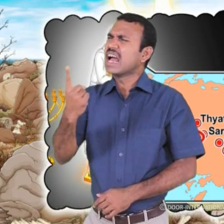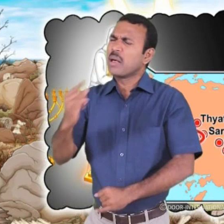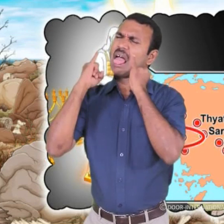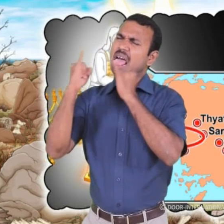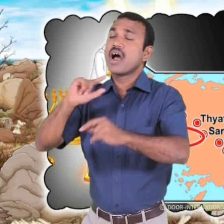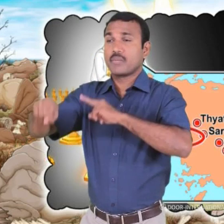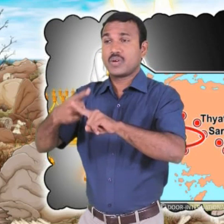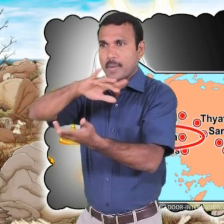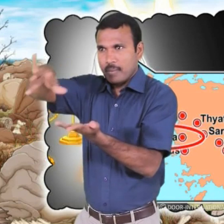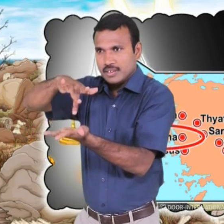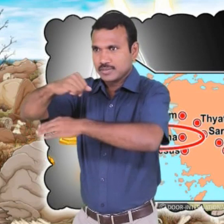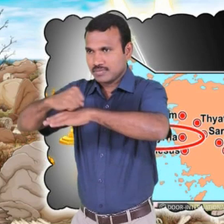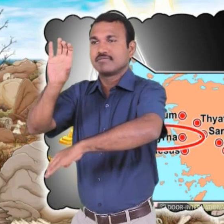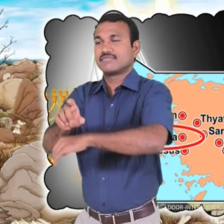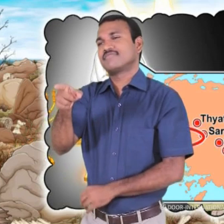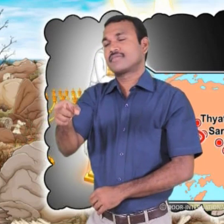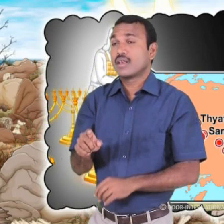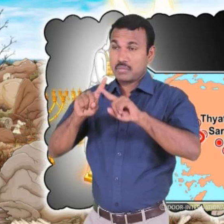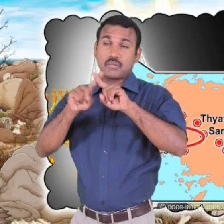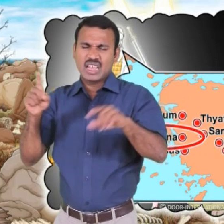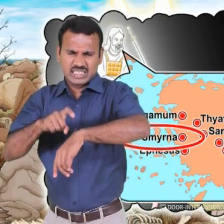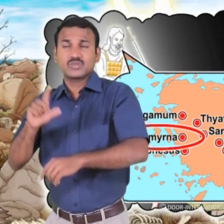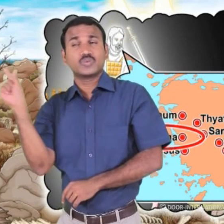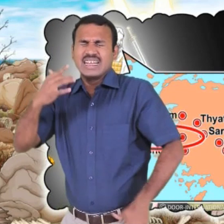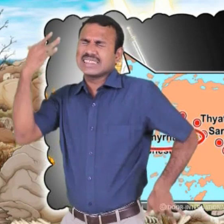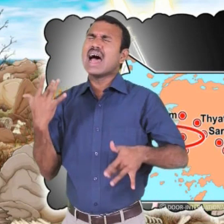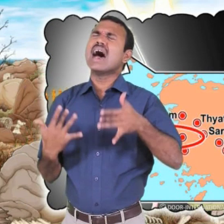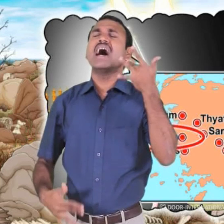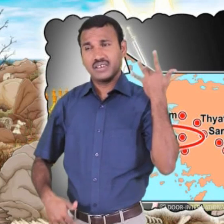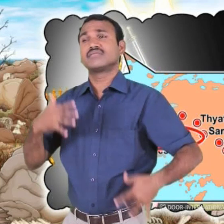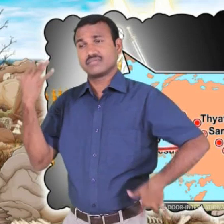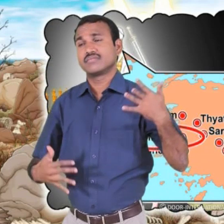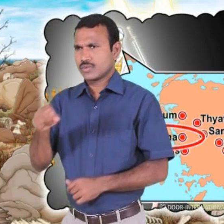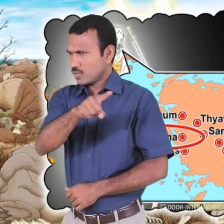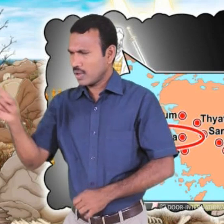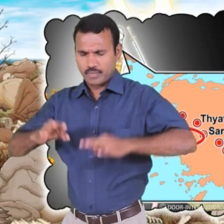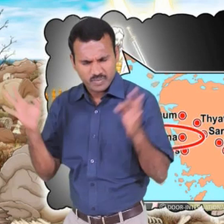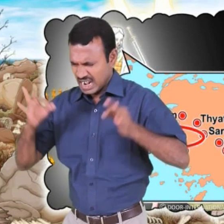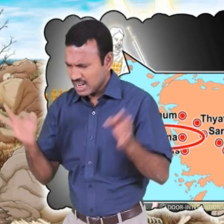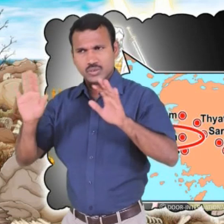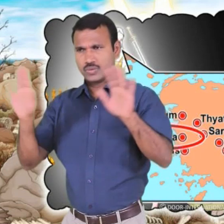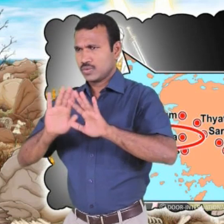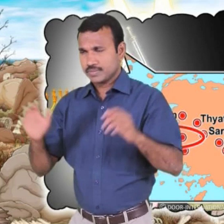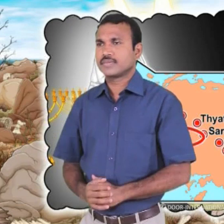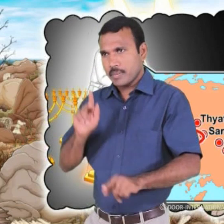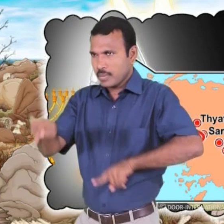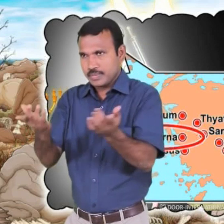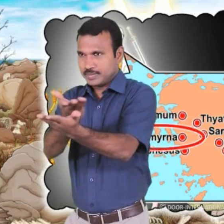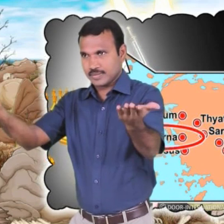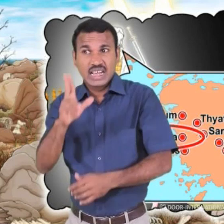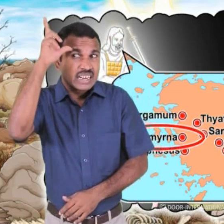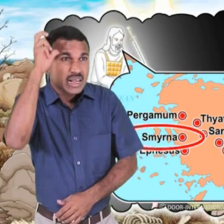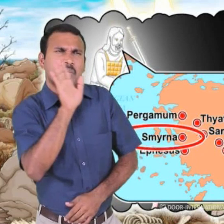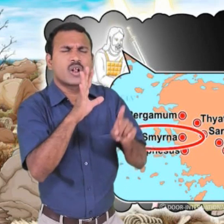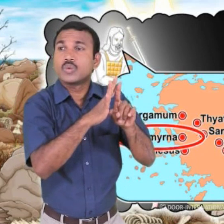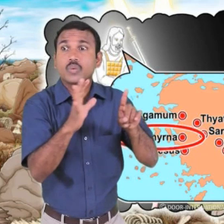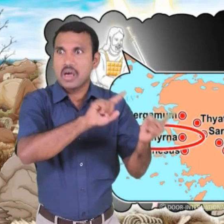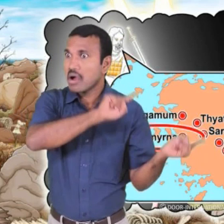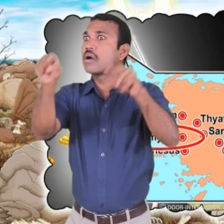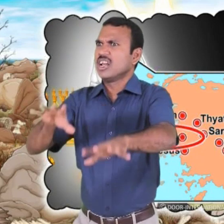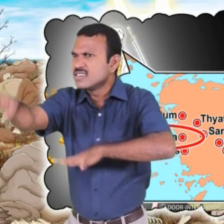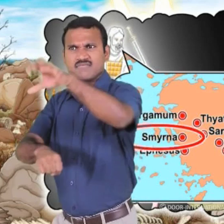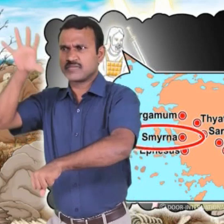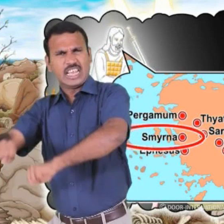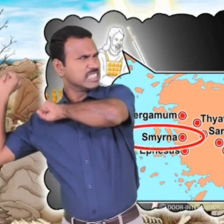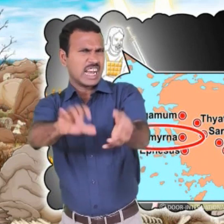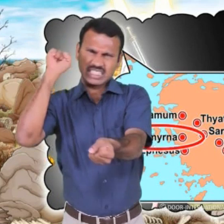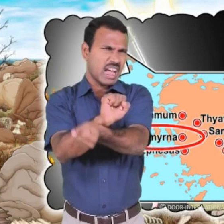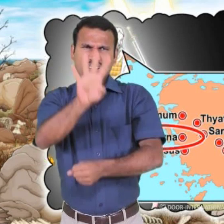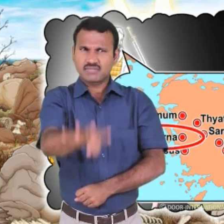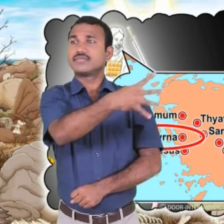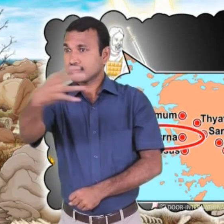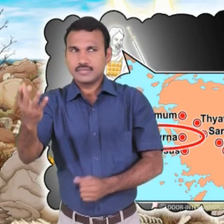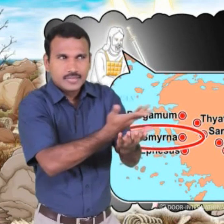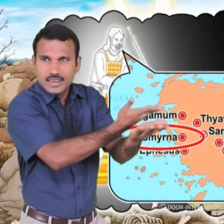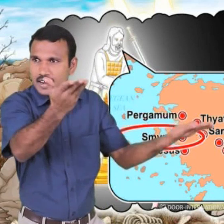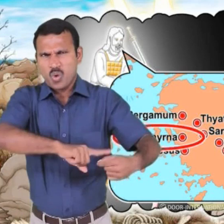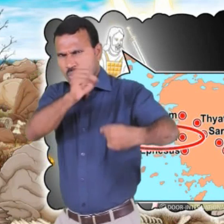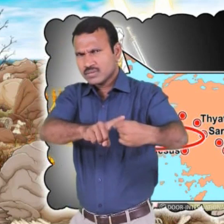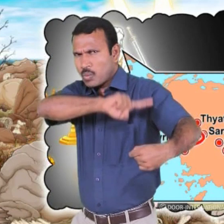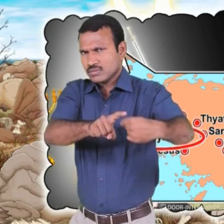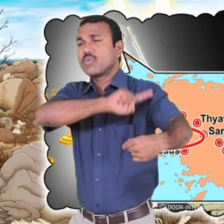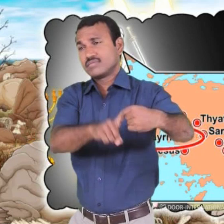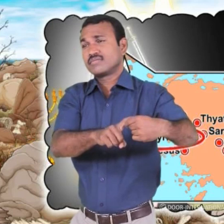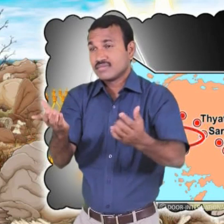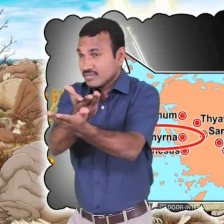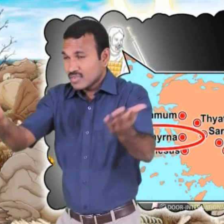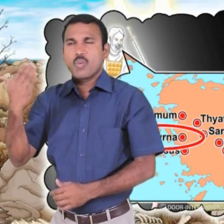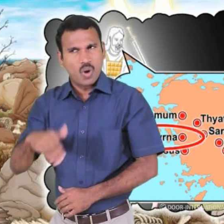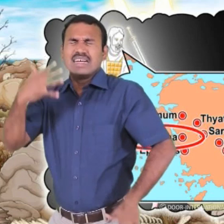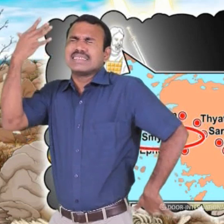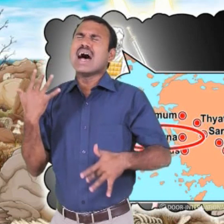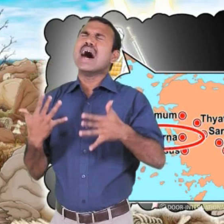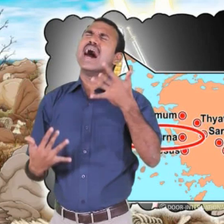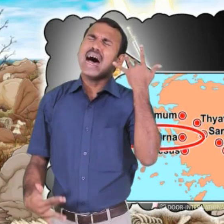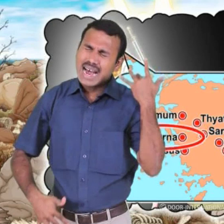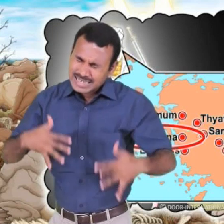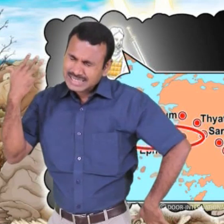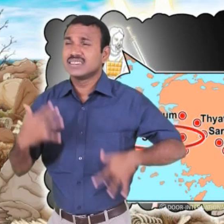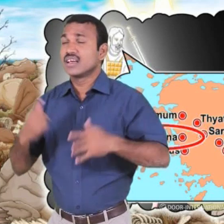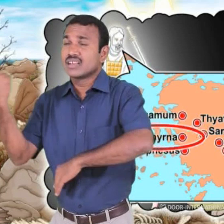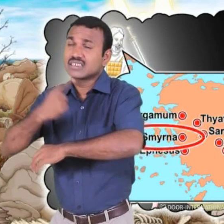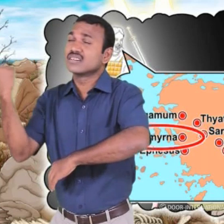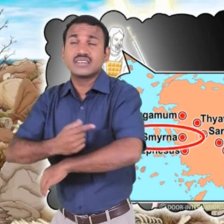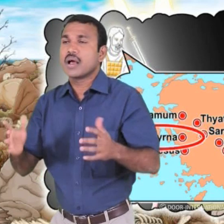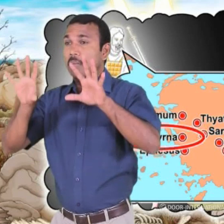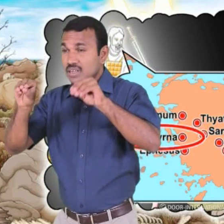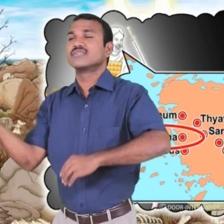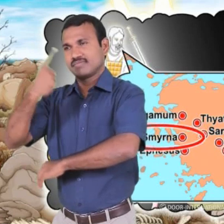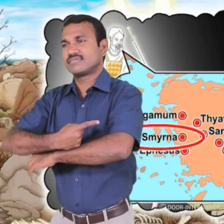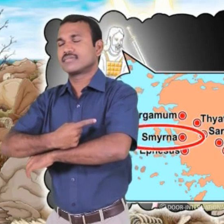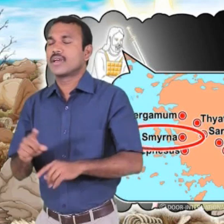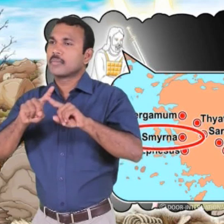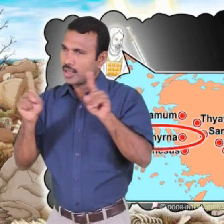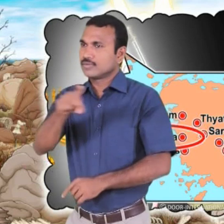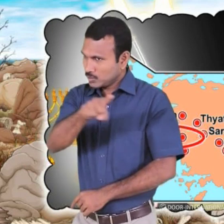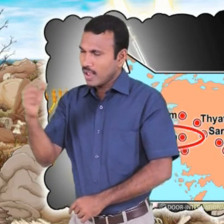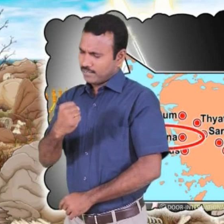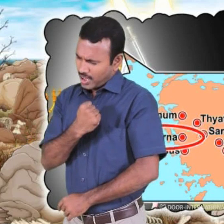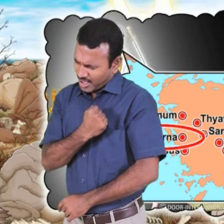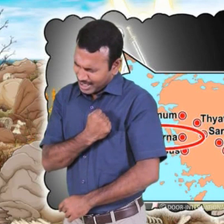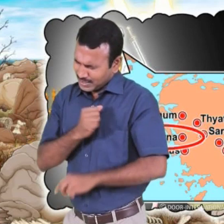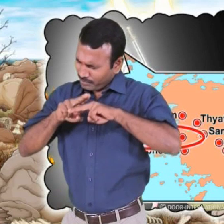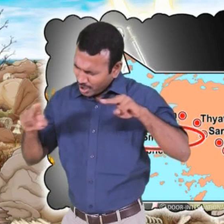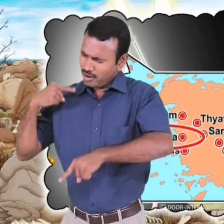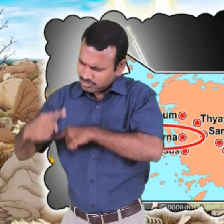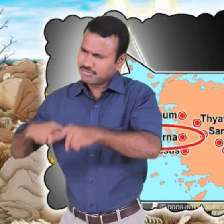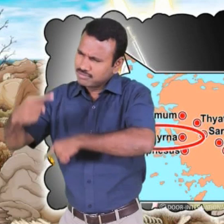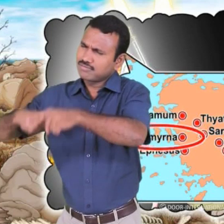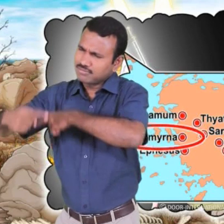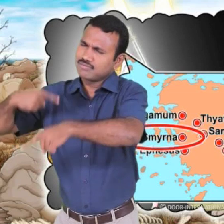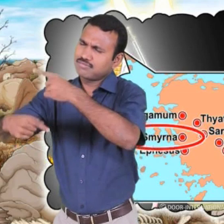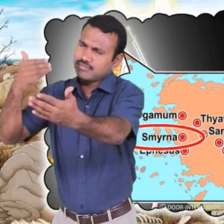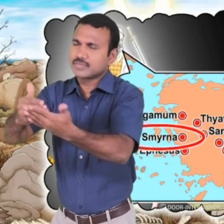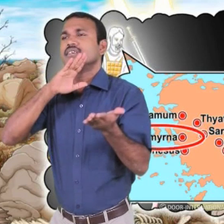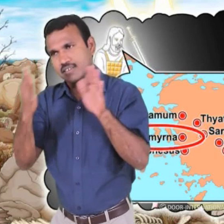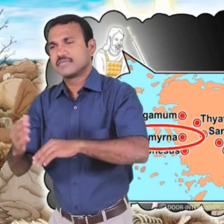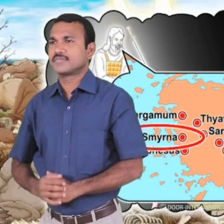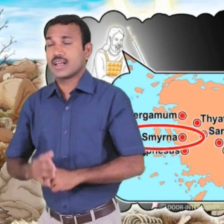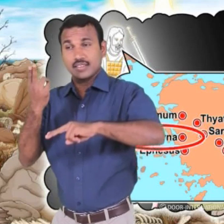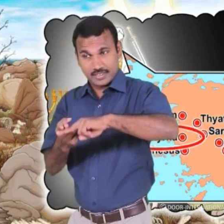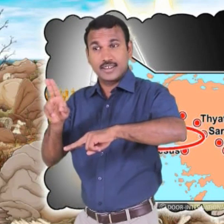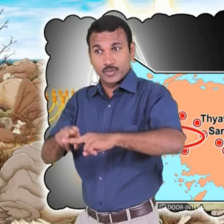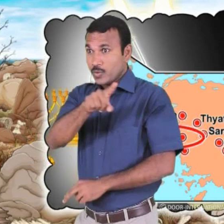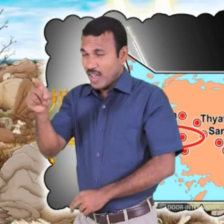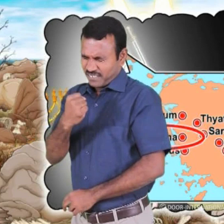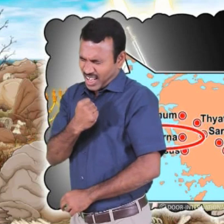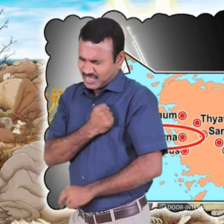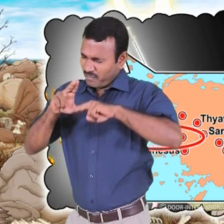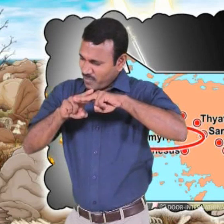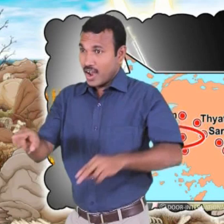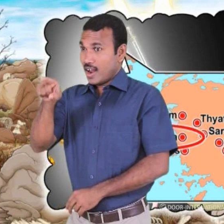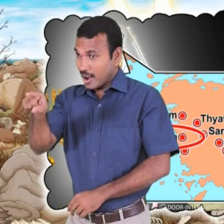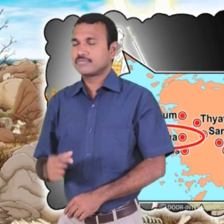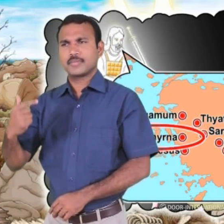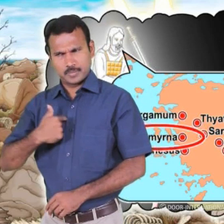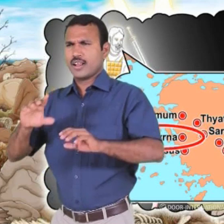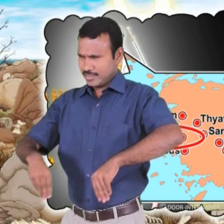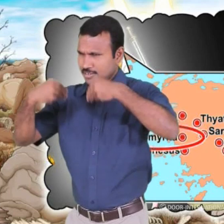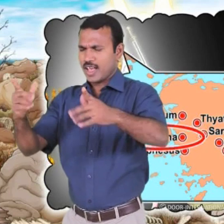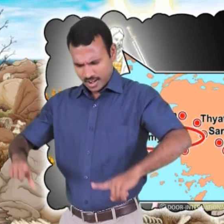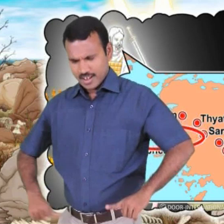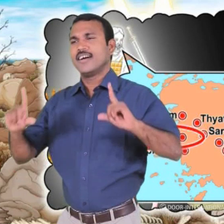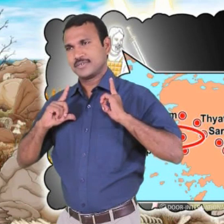Look, the devil is about to throw some of you into prison to test you, and you will suffer tribulation for ten days.